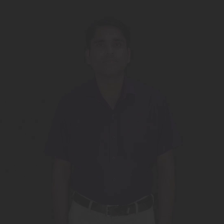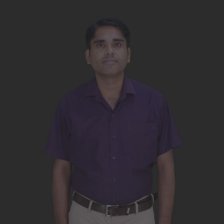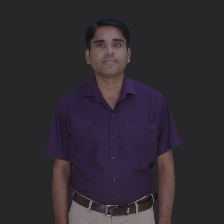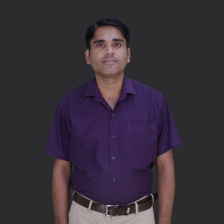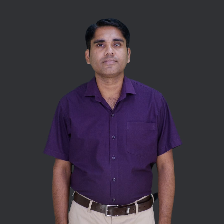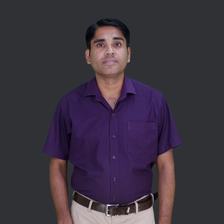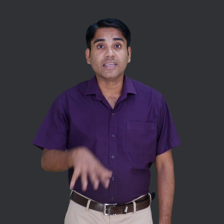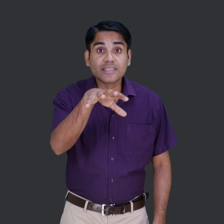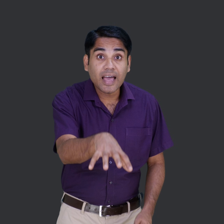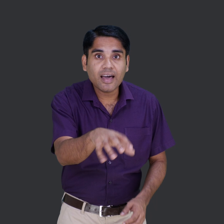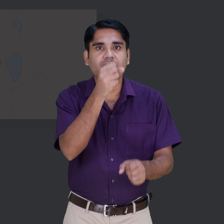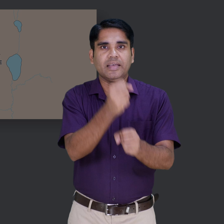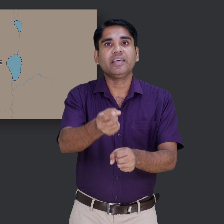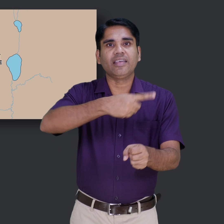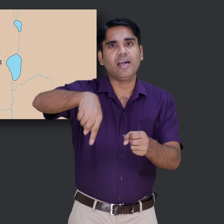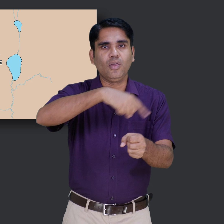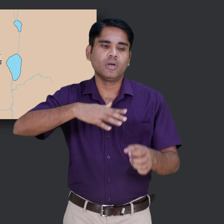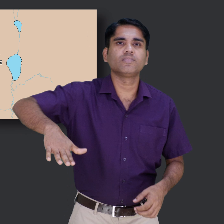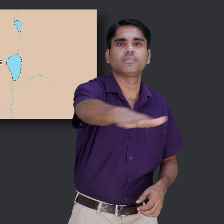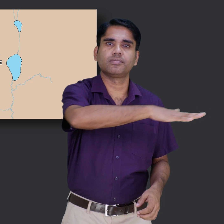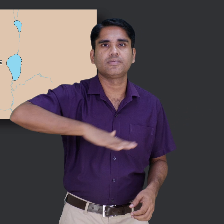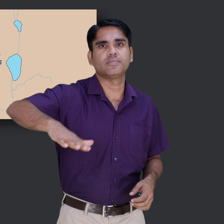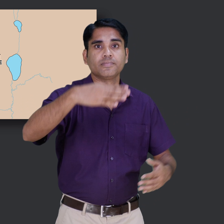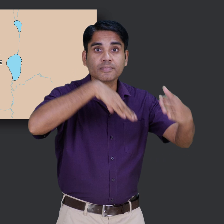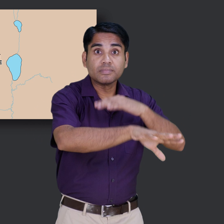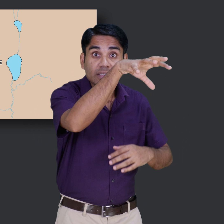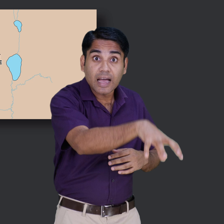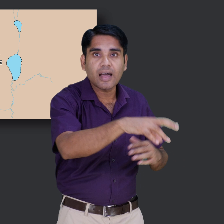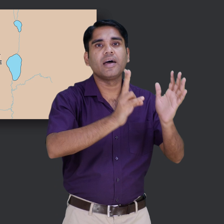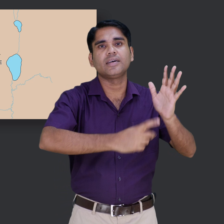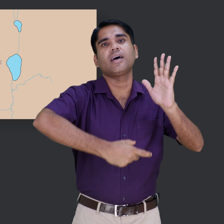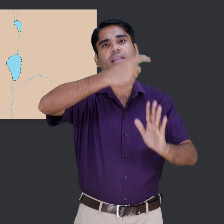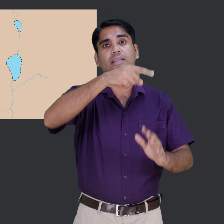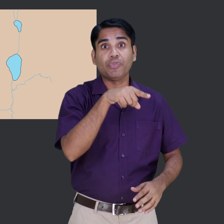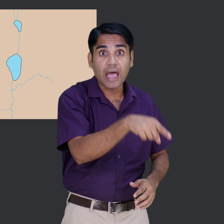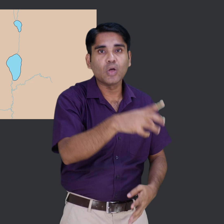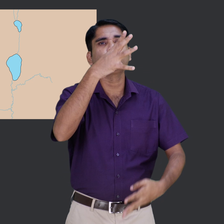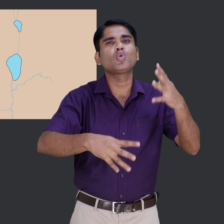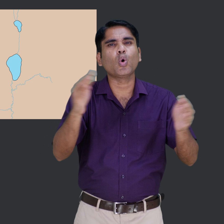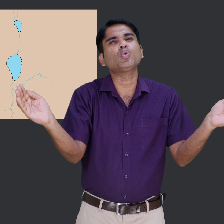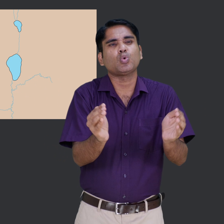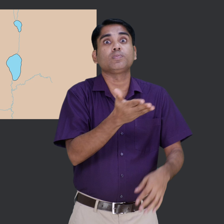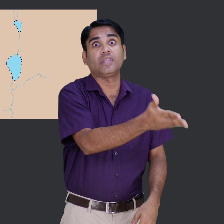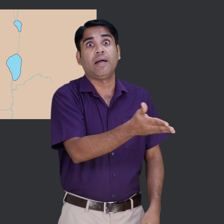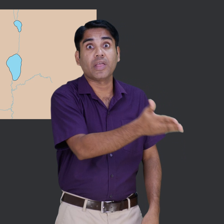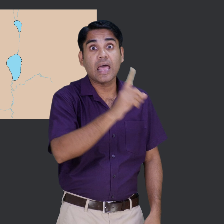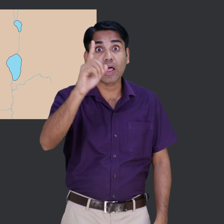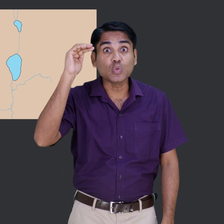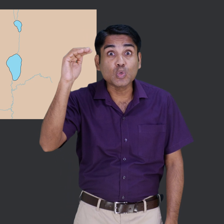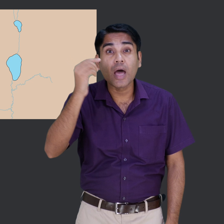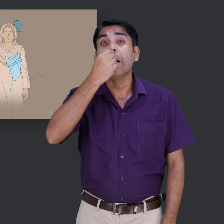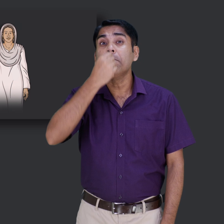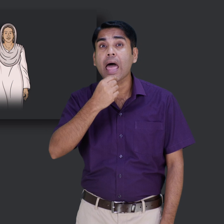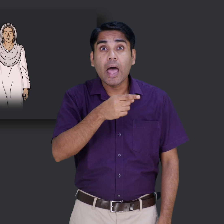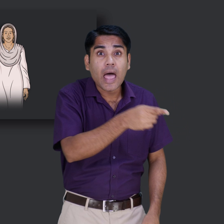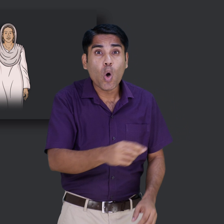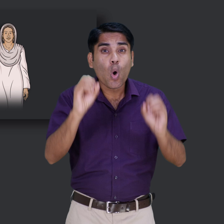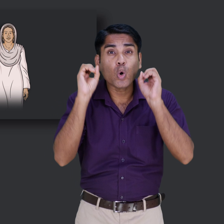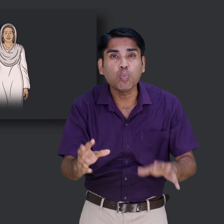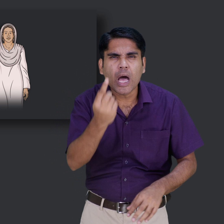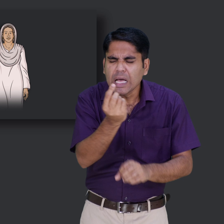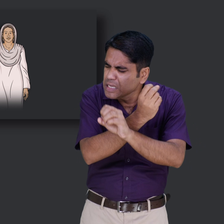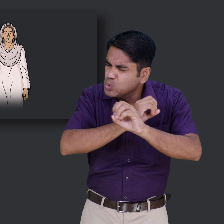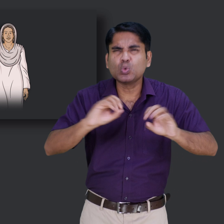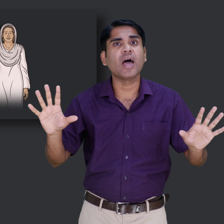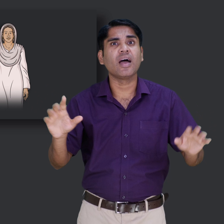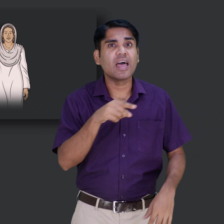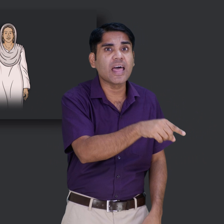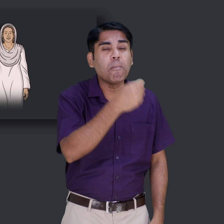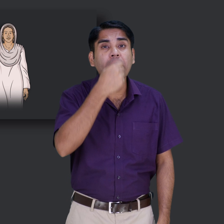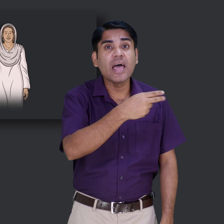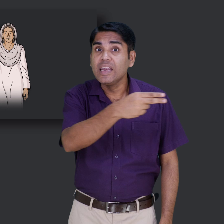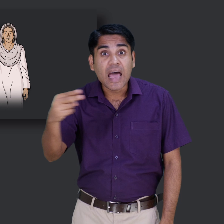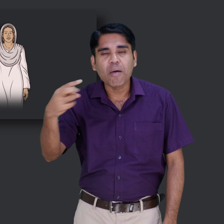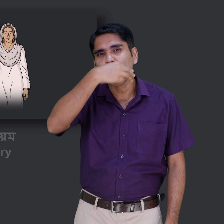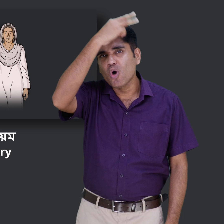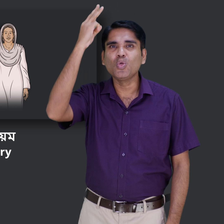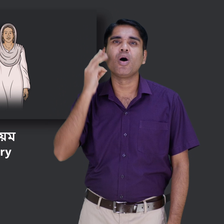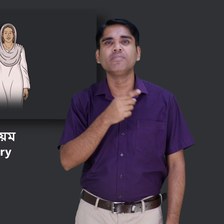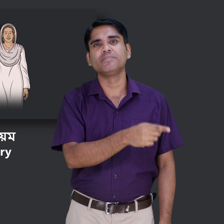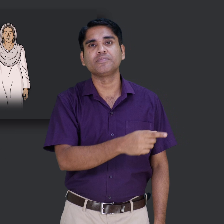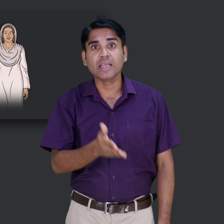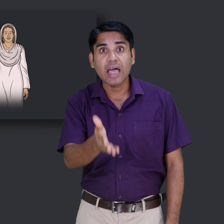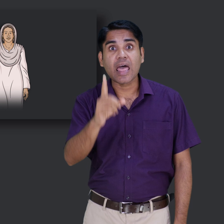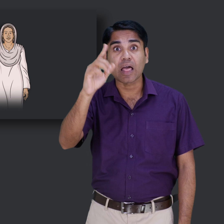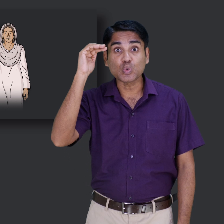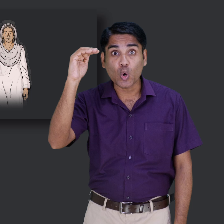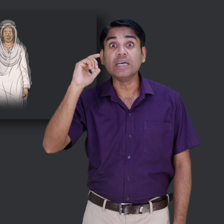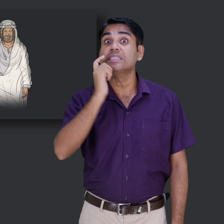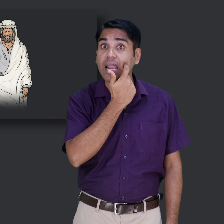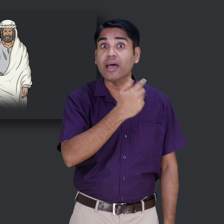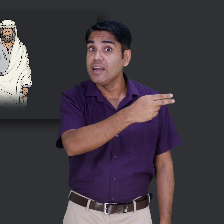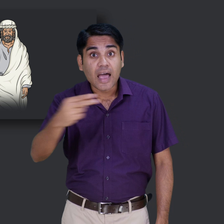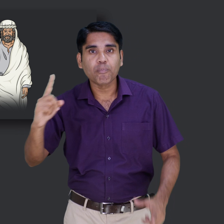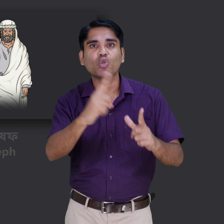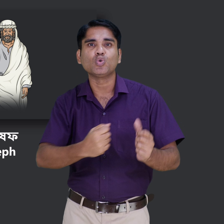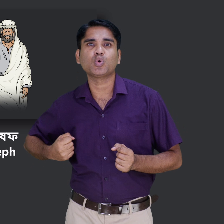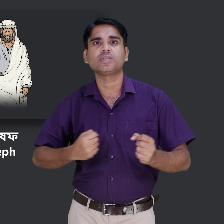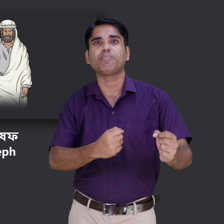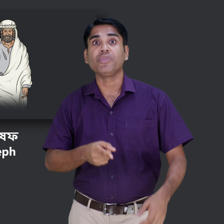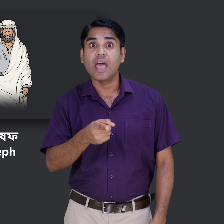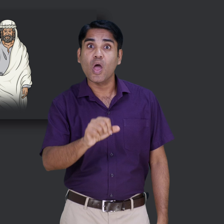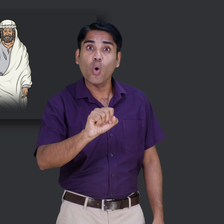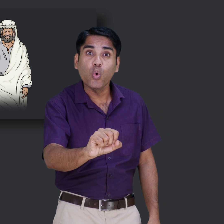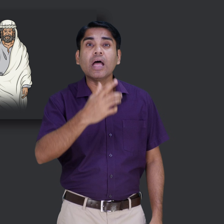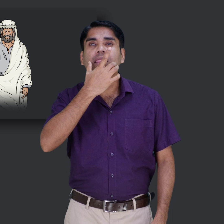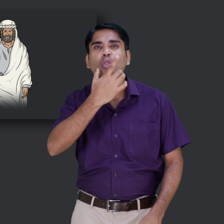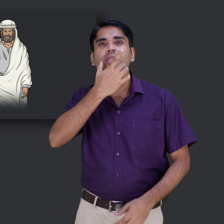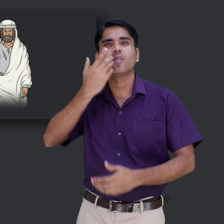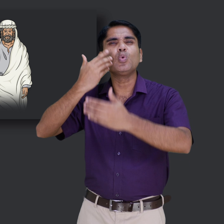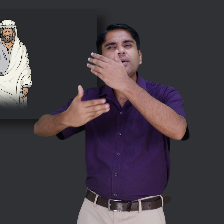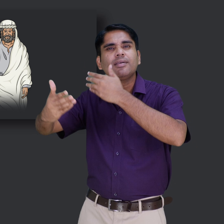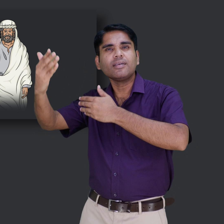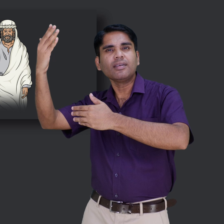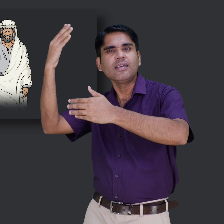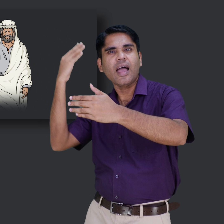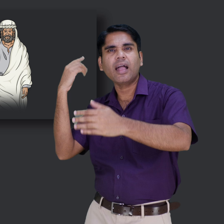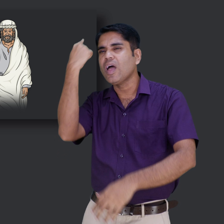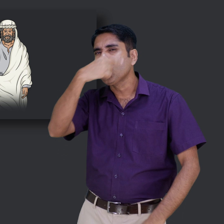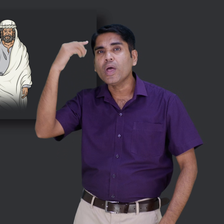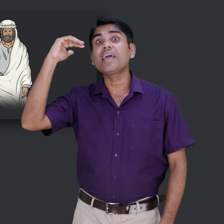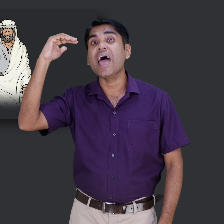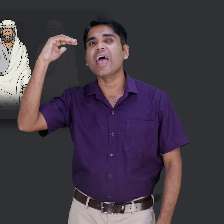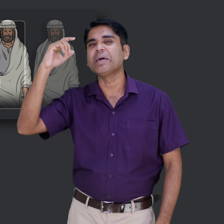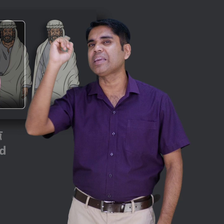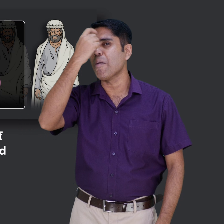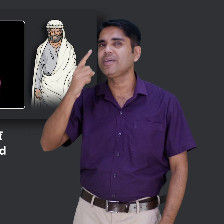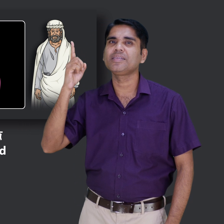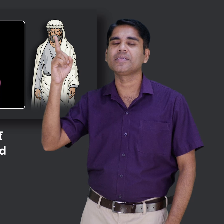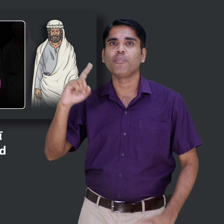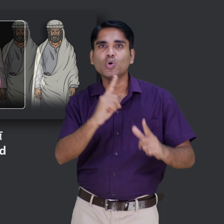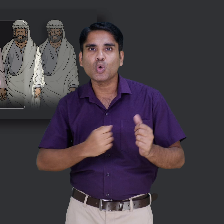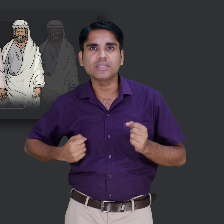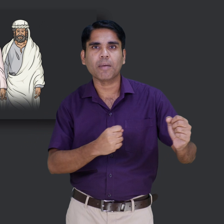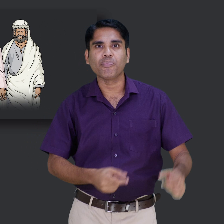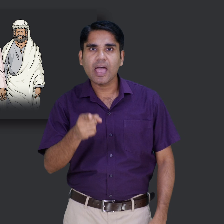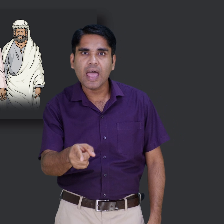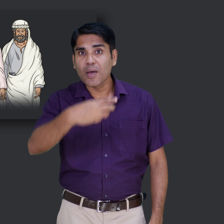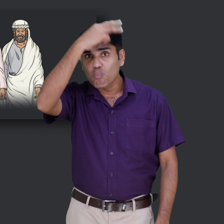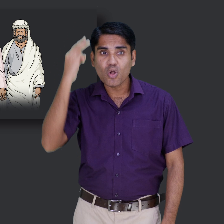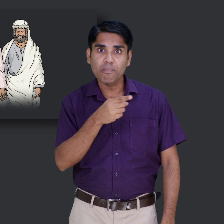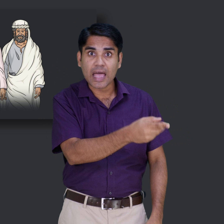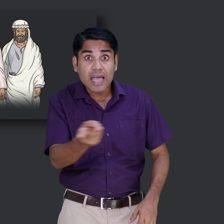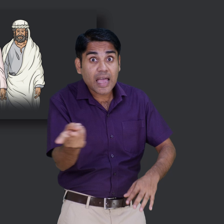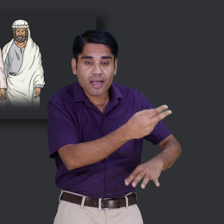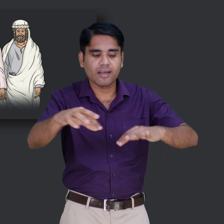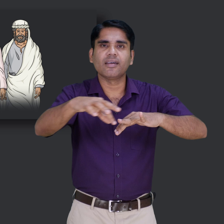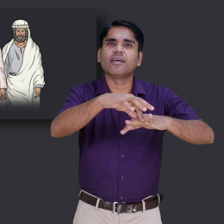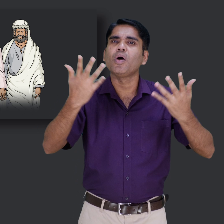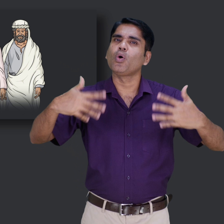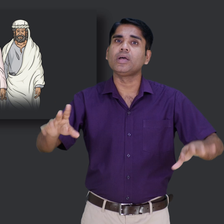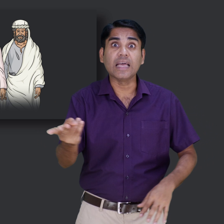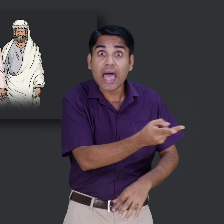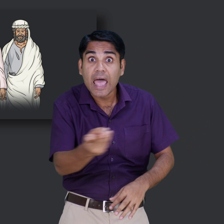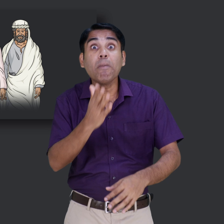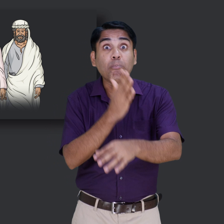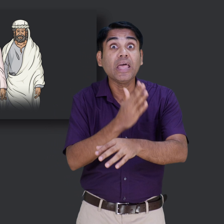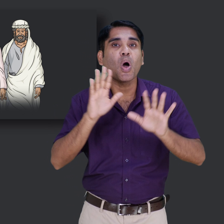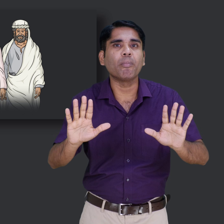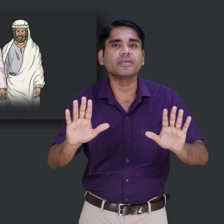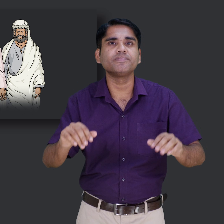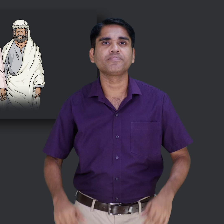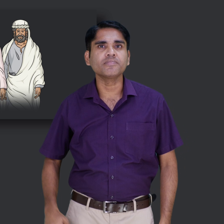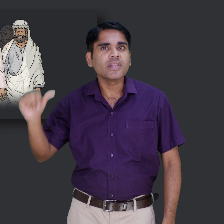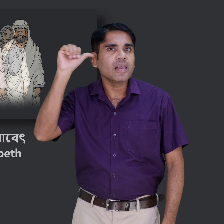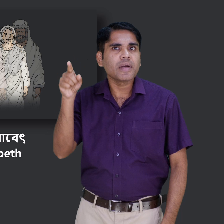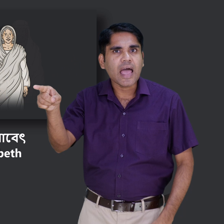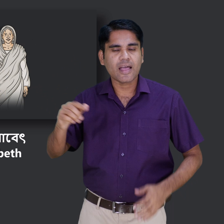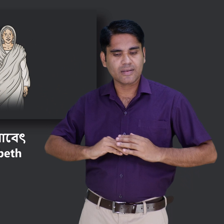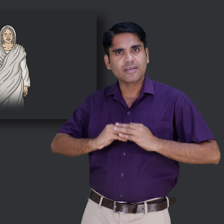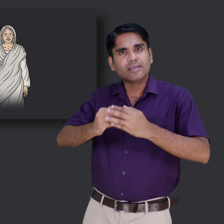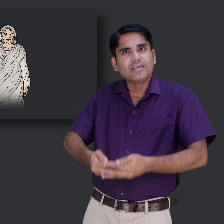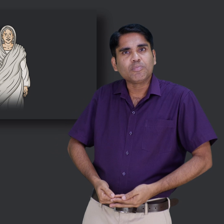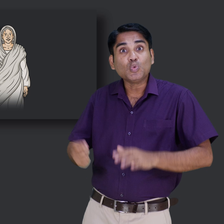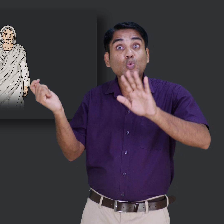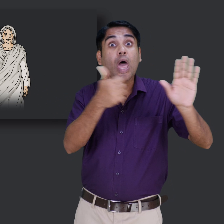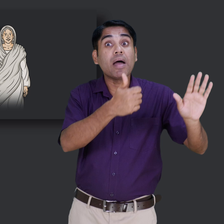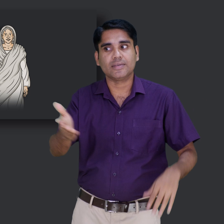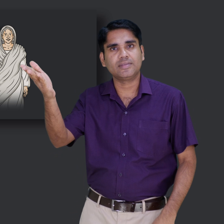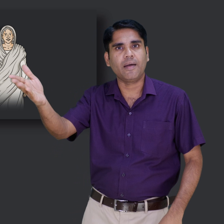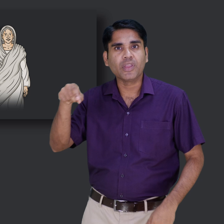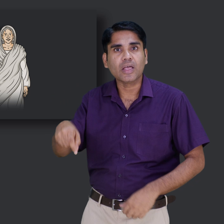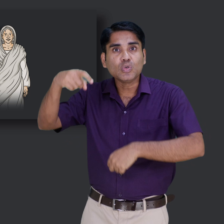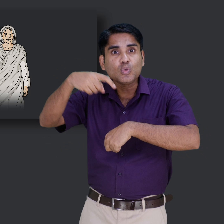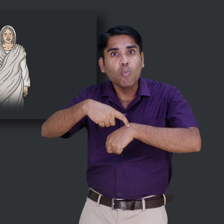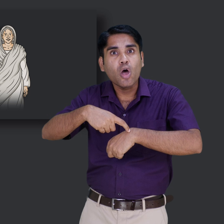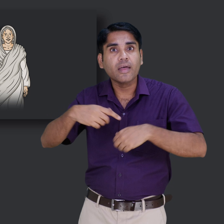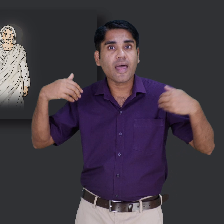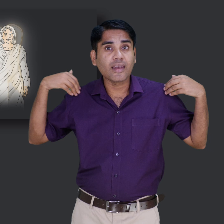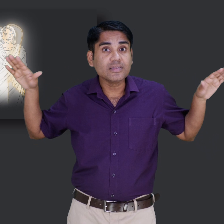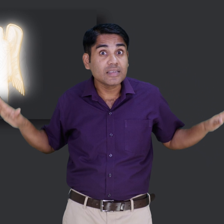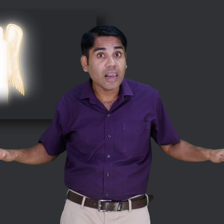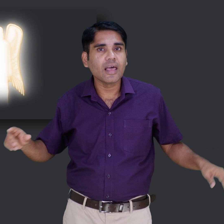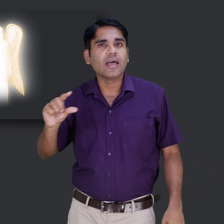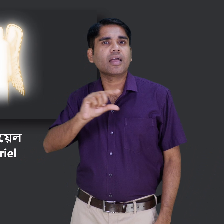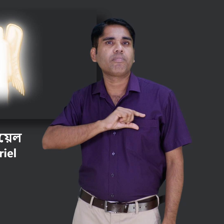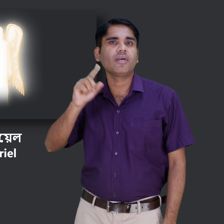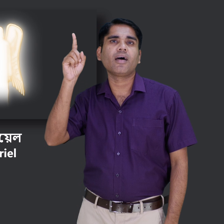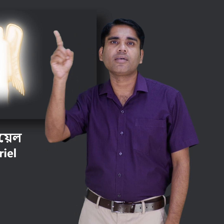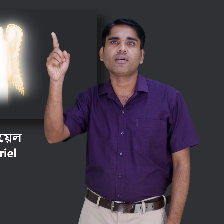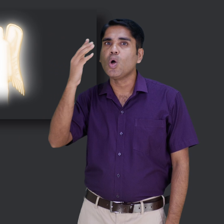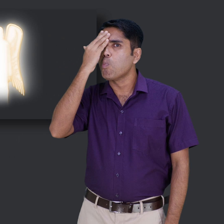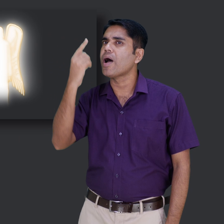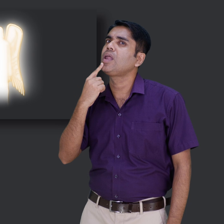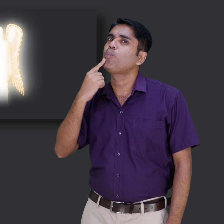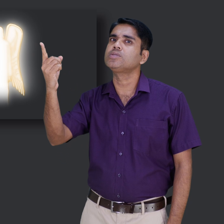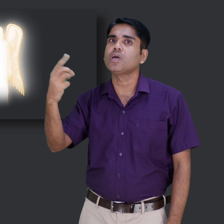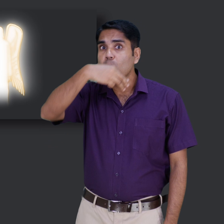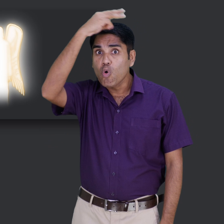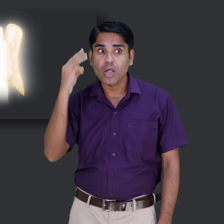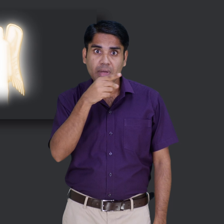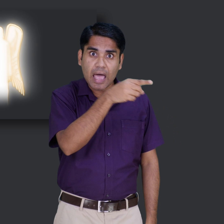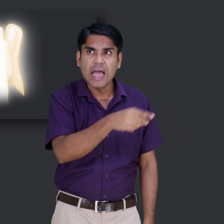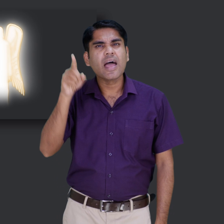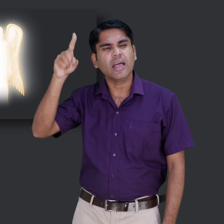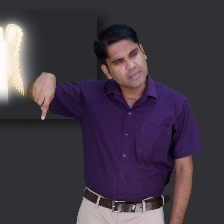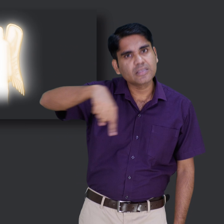In the sixth month, God sent the angel Gabriel to a town in Galilee called Nazareth, to a virgin pledged in marriage to a man named Joseph, who was of the house of David.